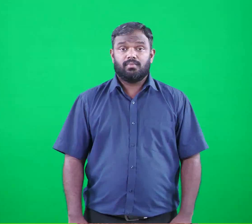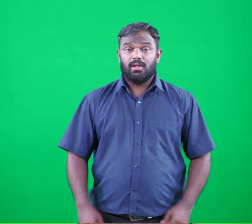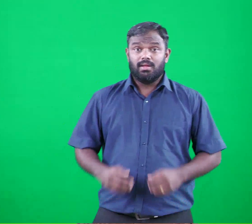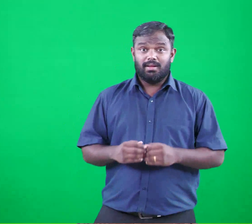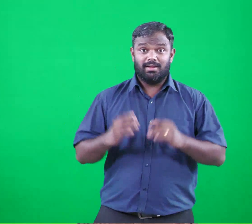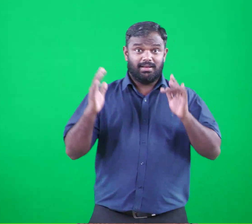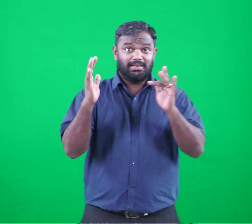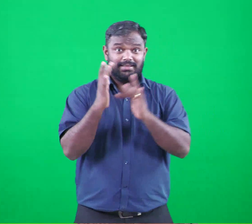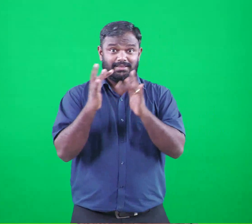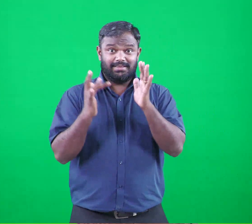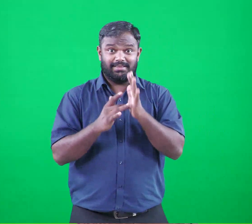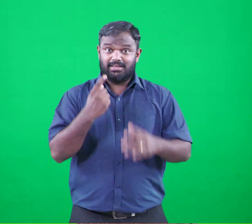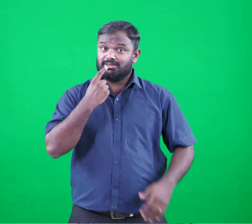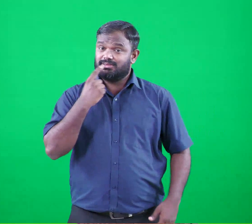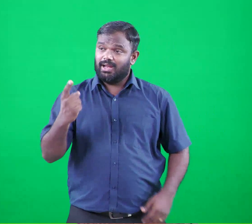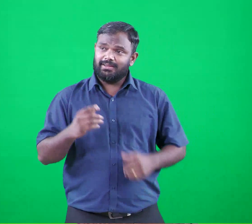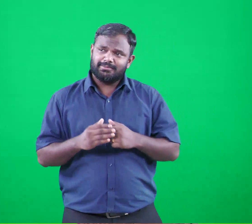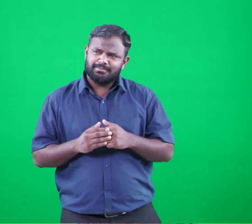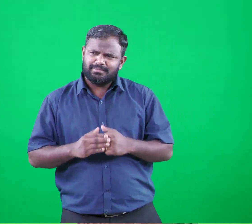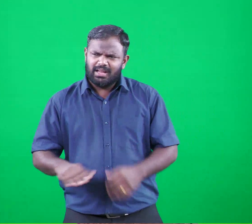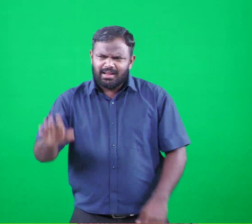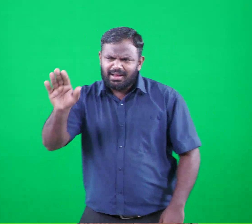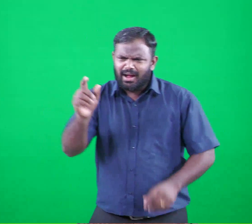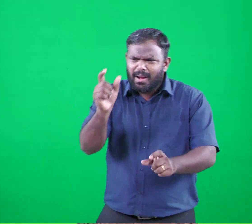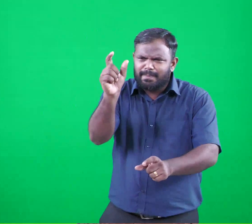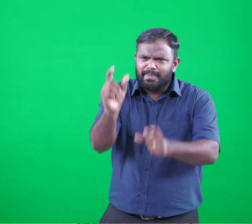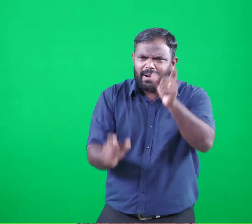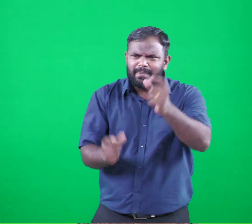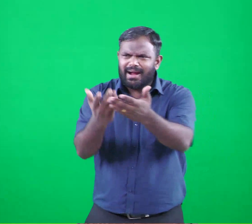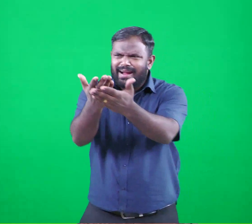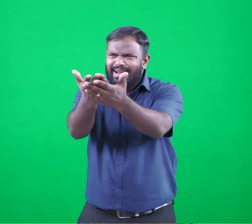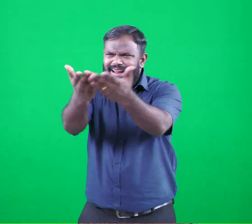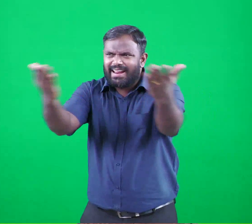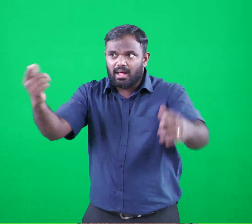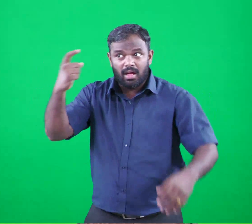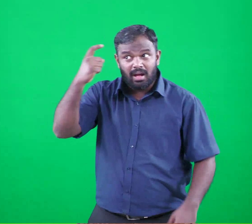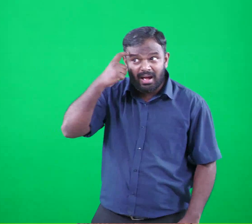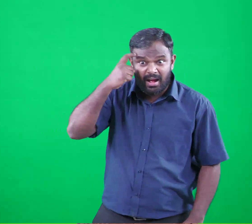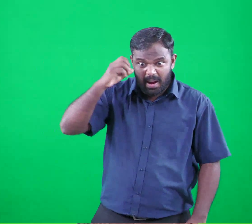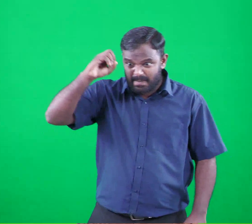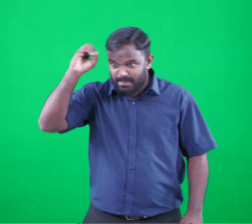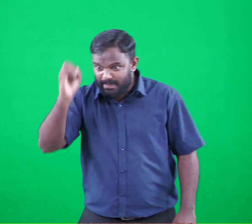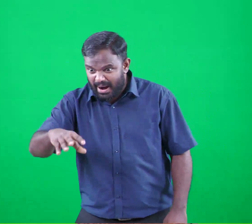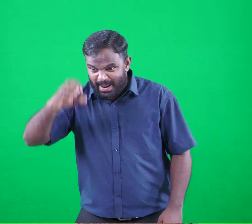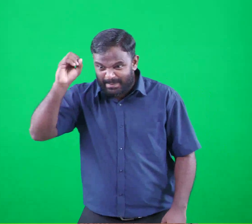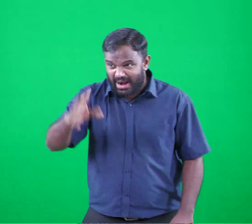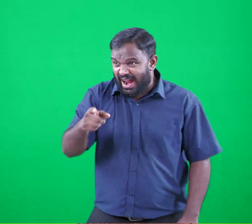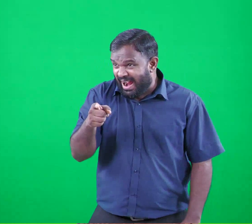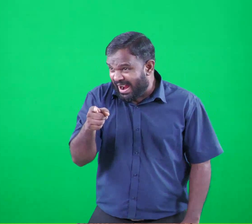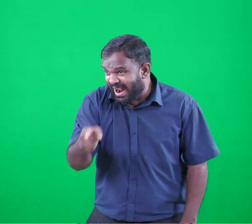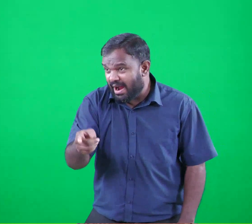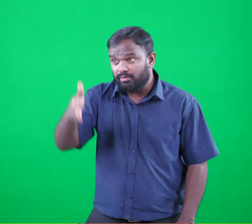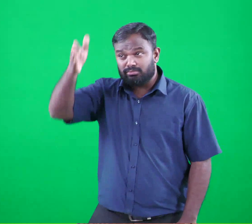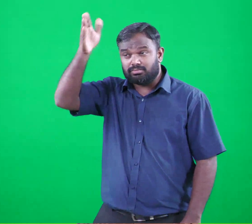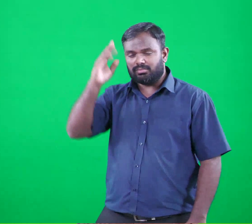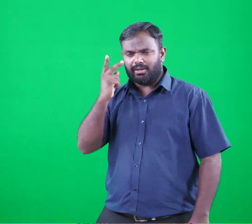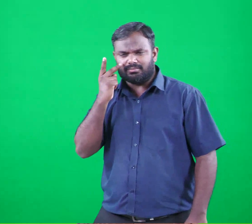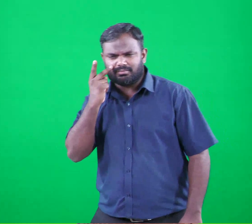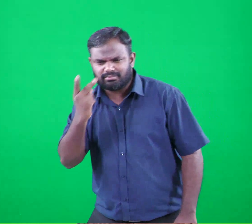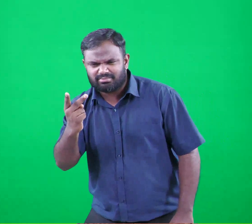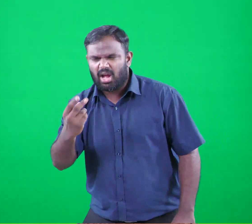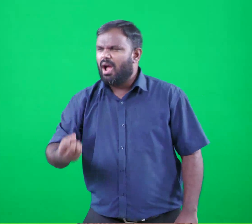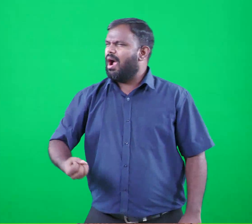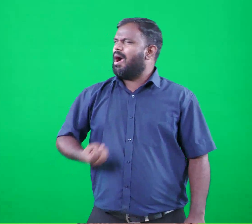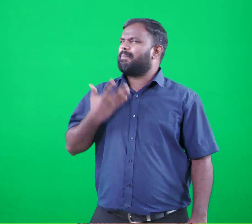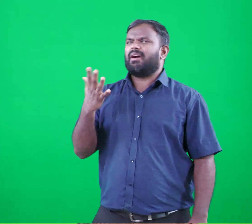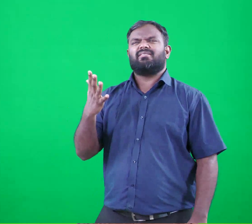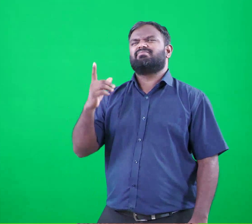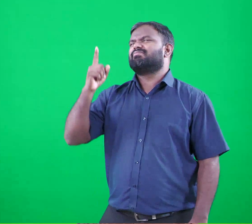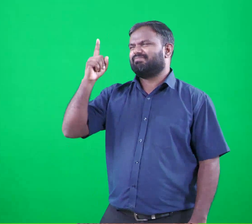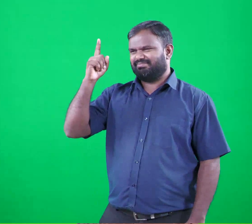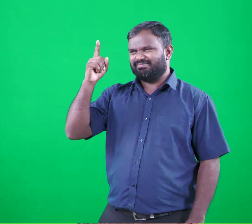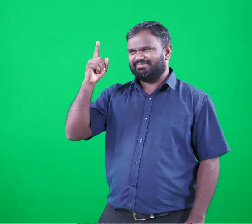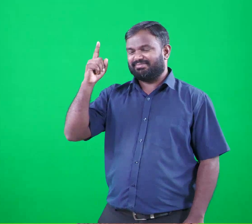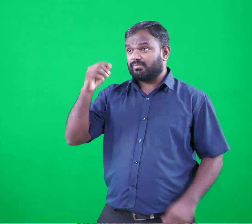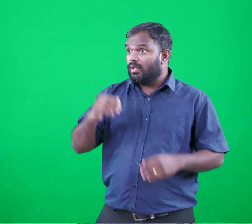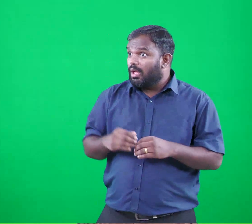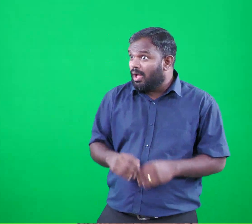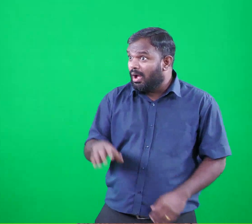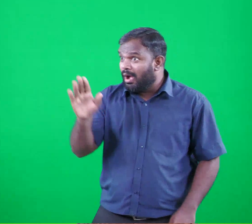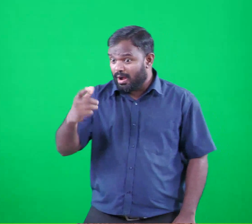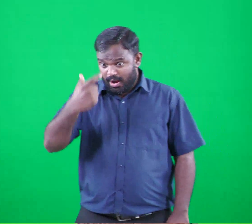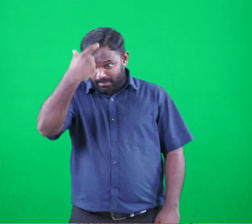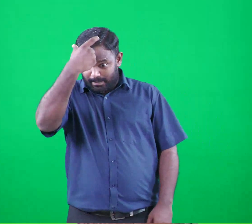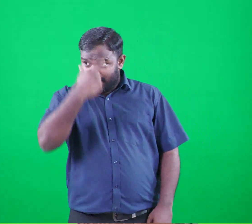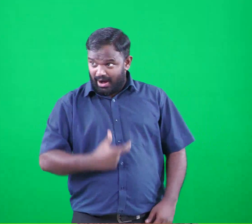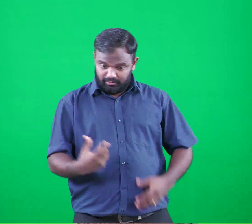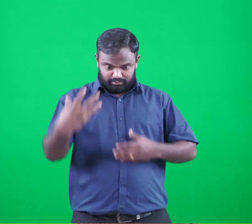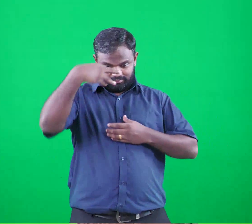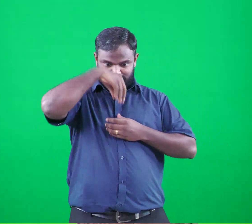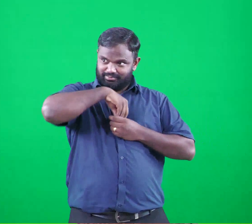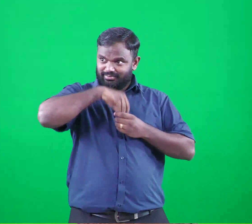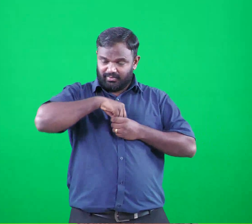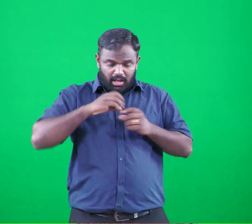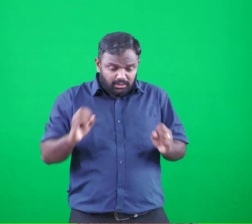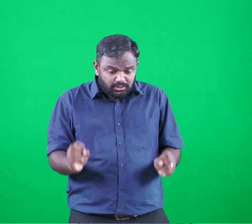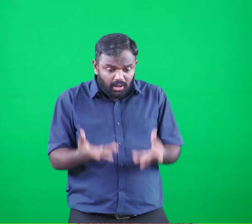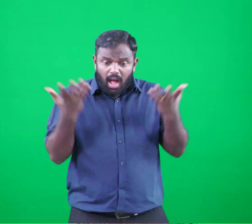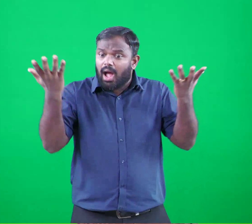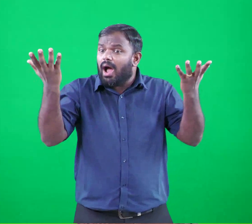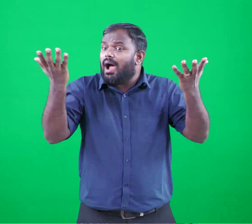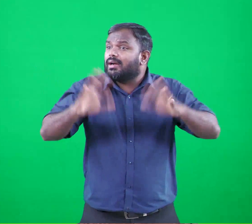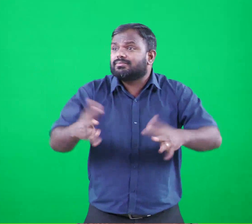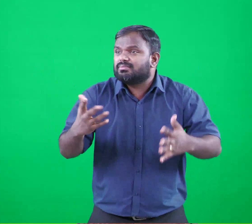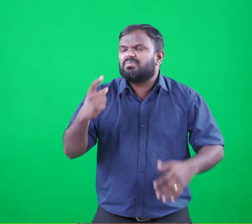He continued: "What comes out of a man, that is what defiles him.